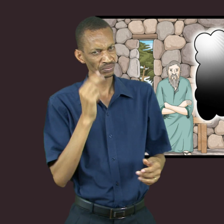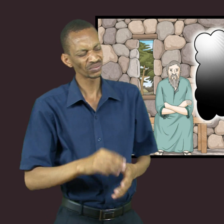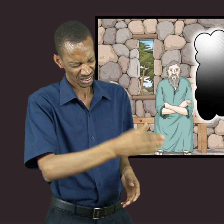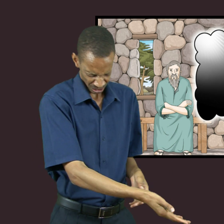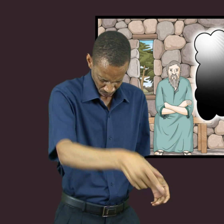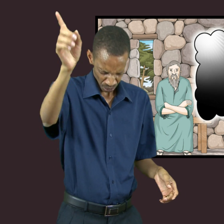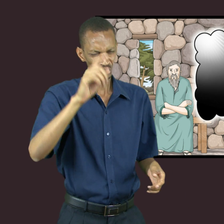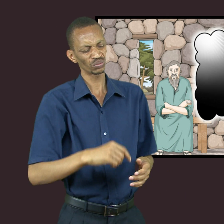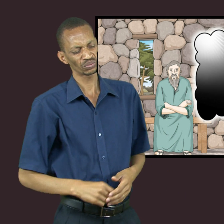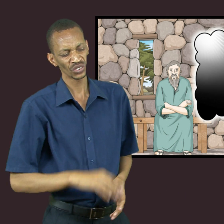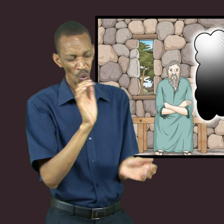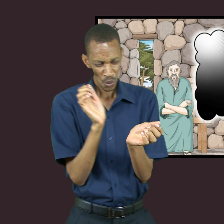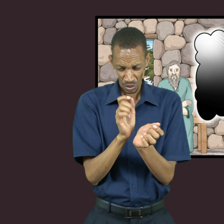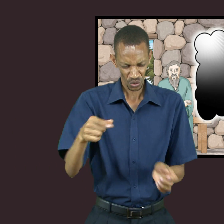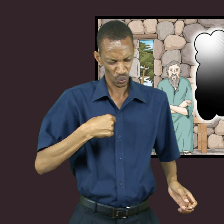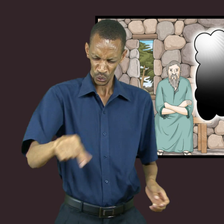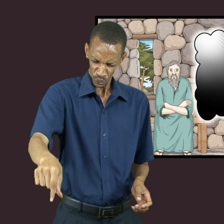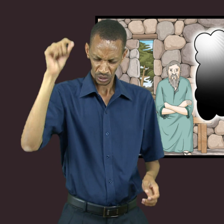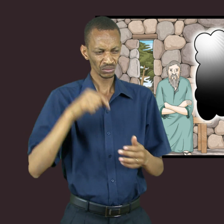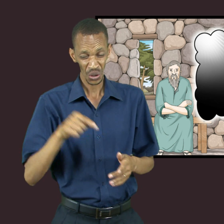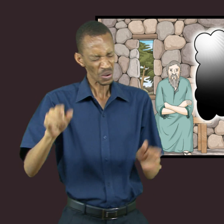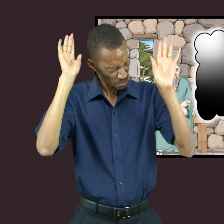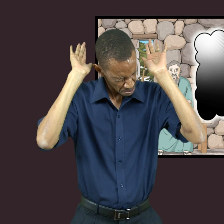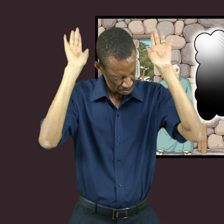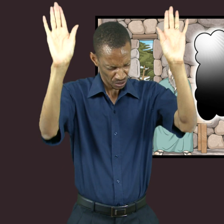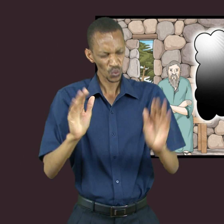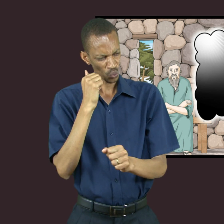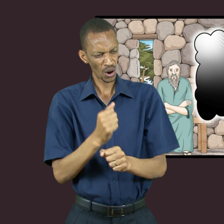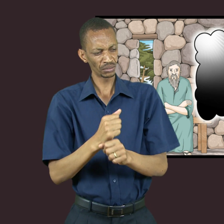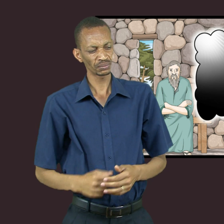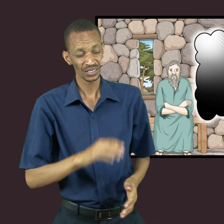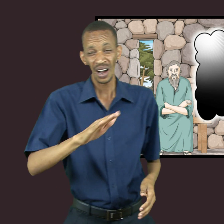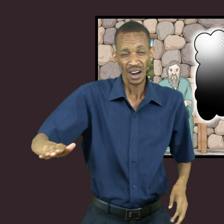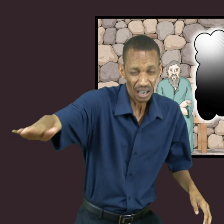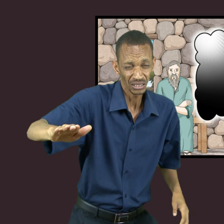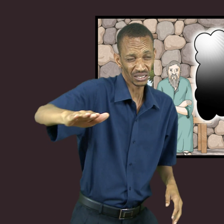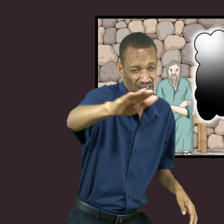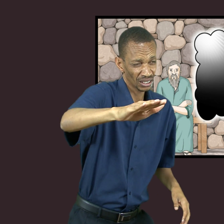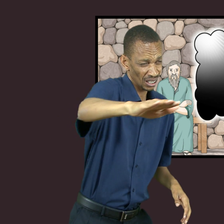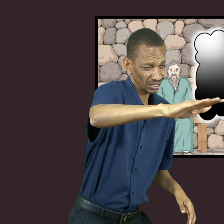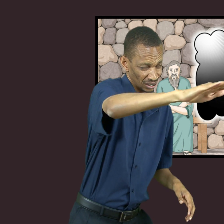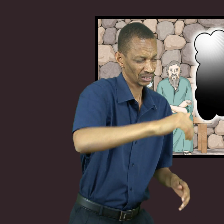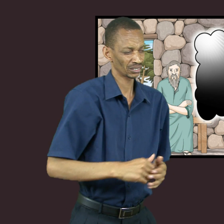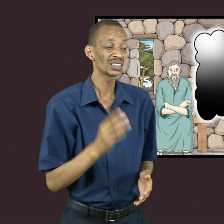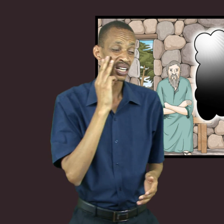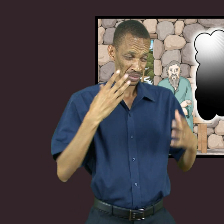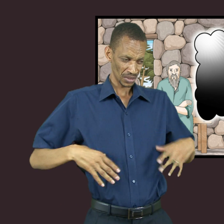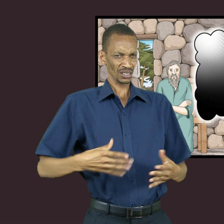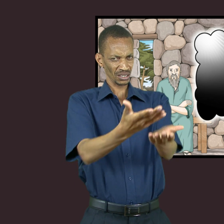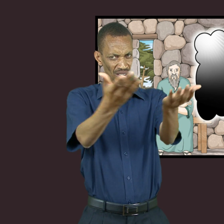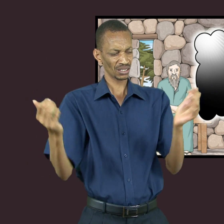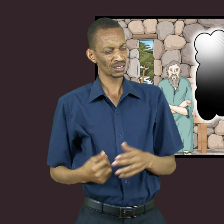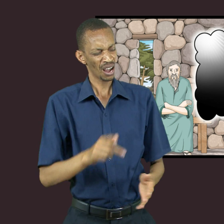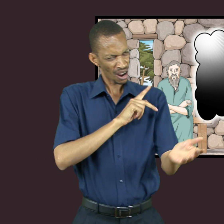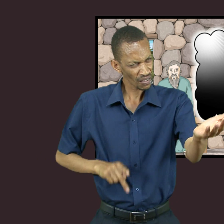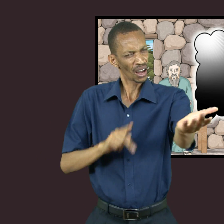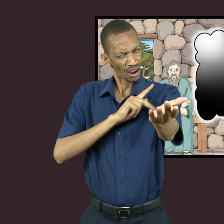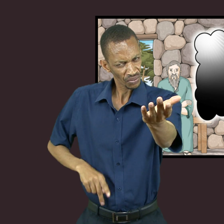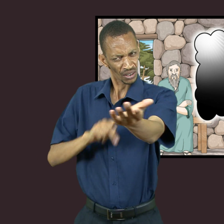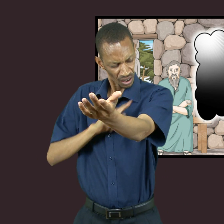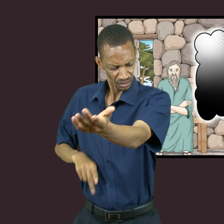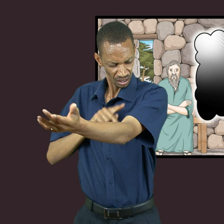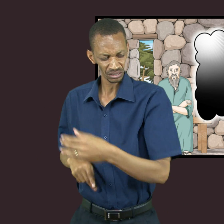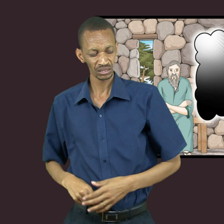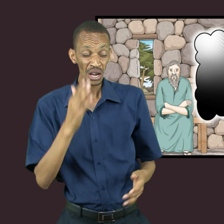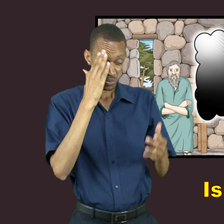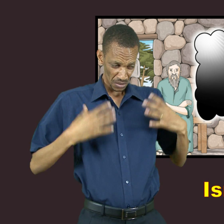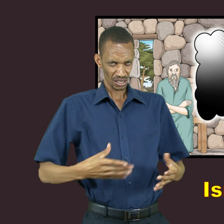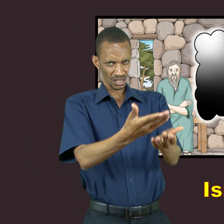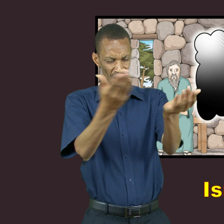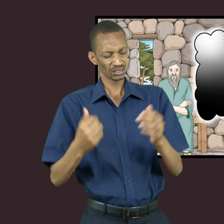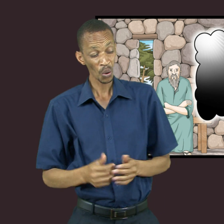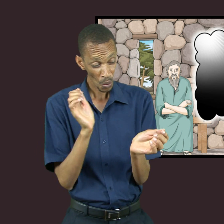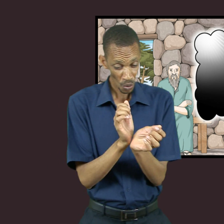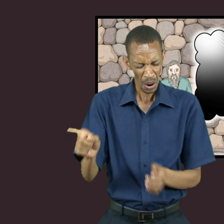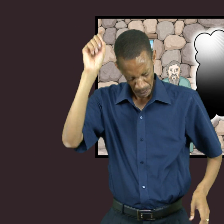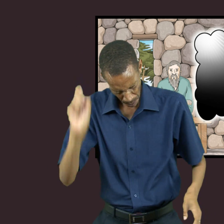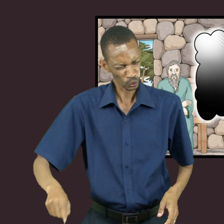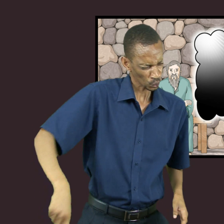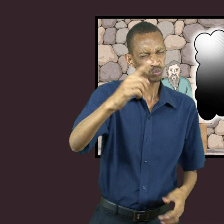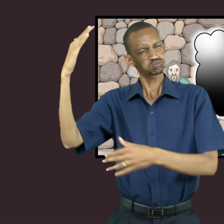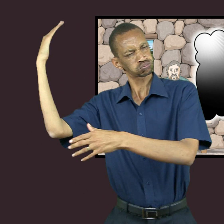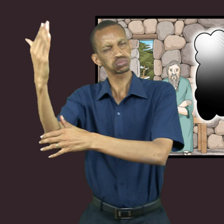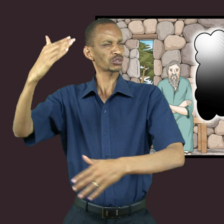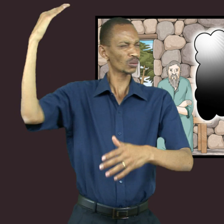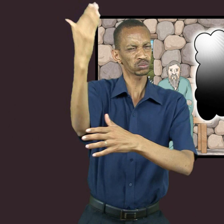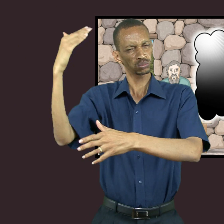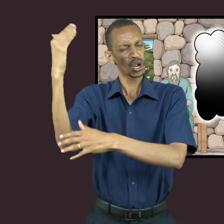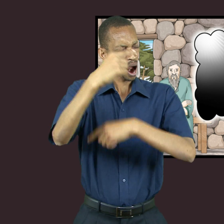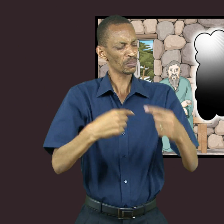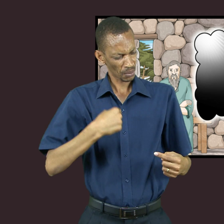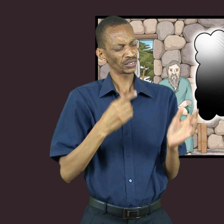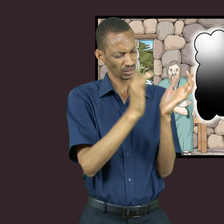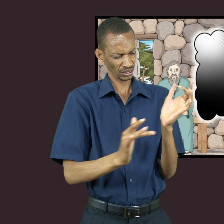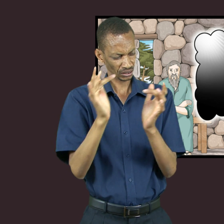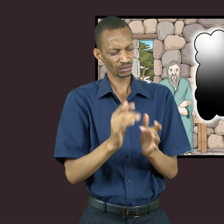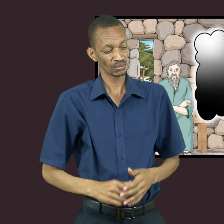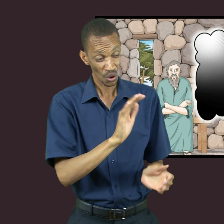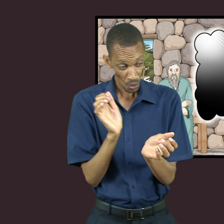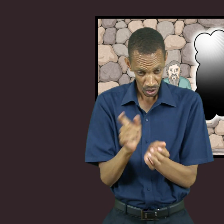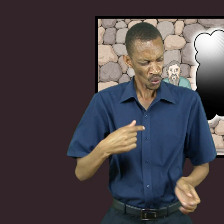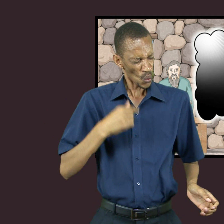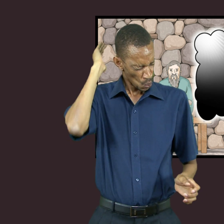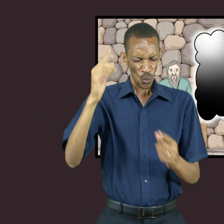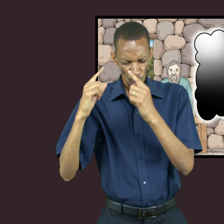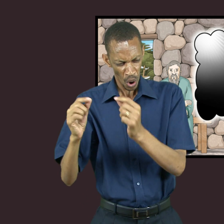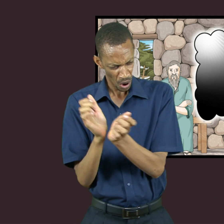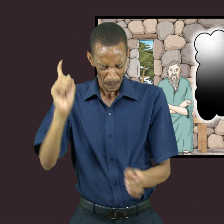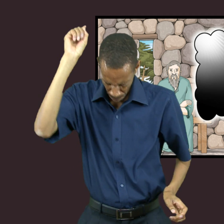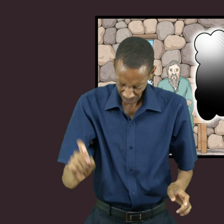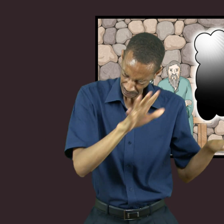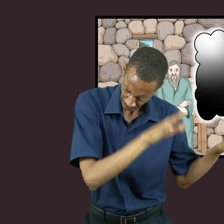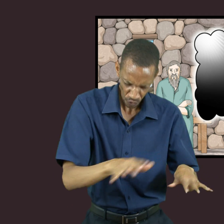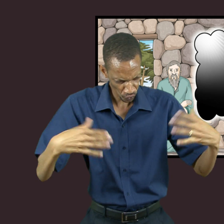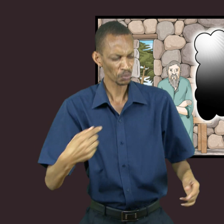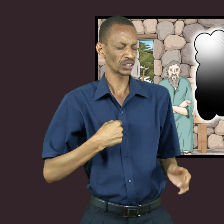“This man is My chosen instrument to carry My name before the Gentiles and their kings, and before the people of Israel.